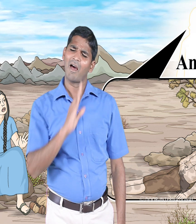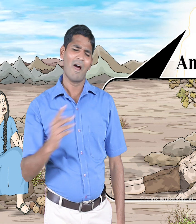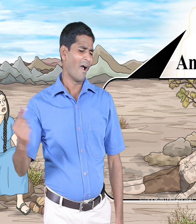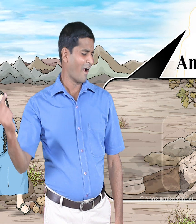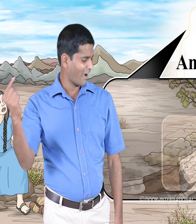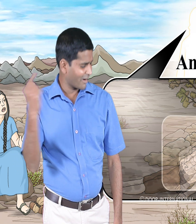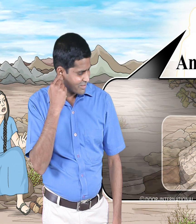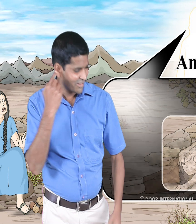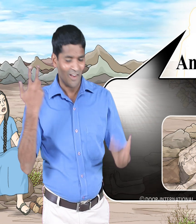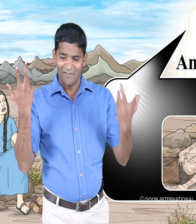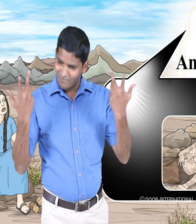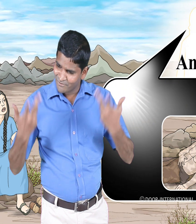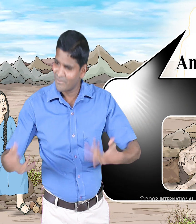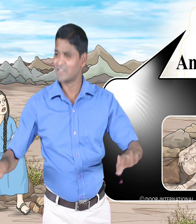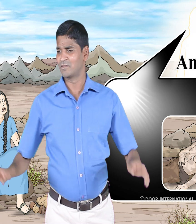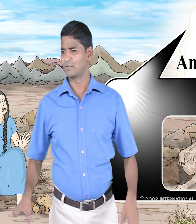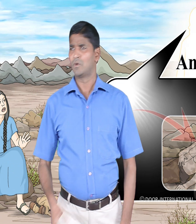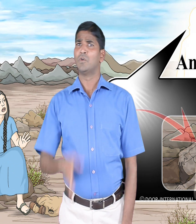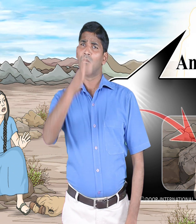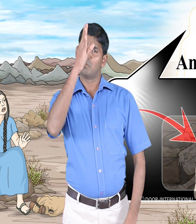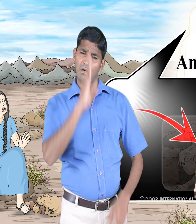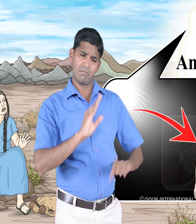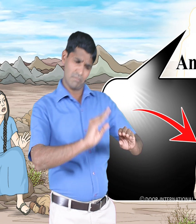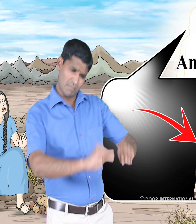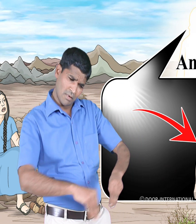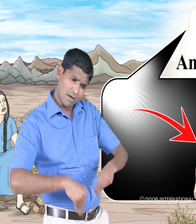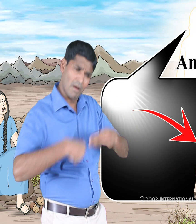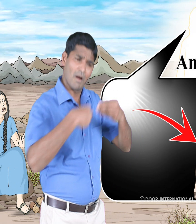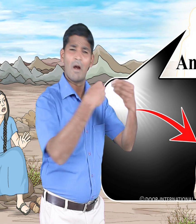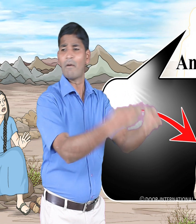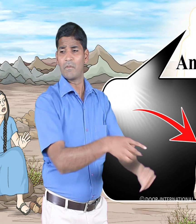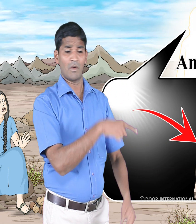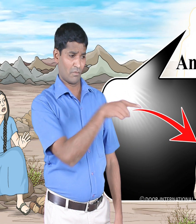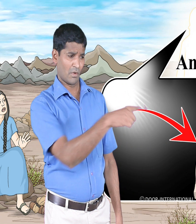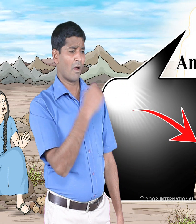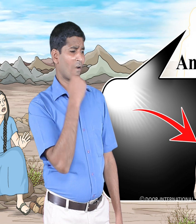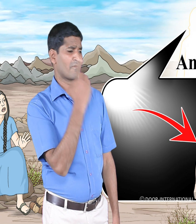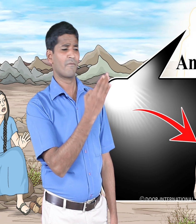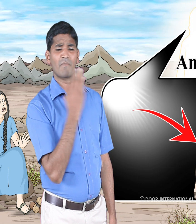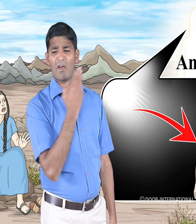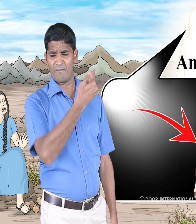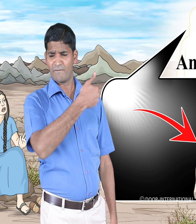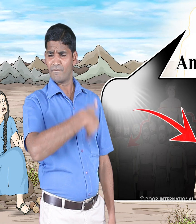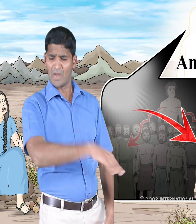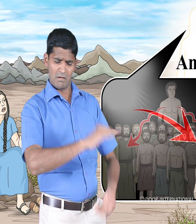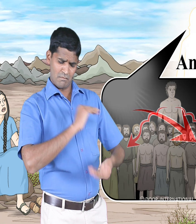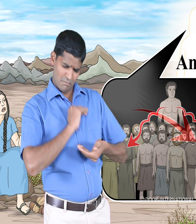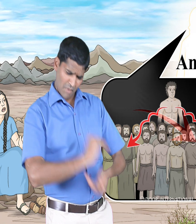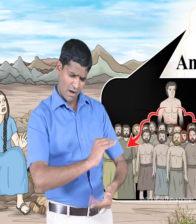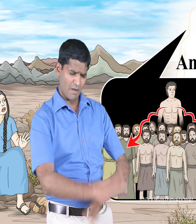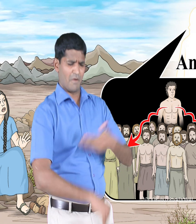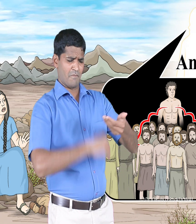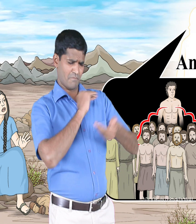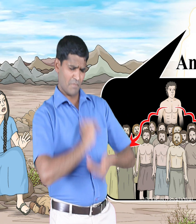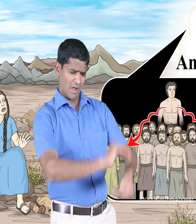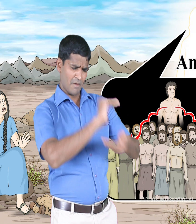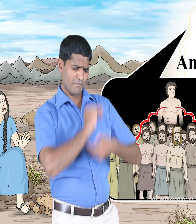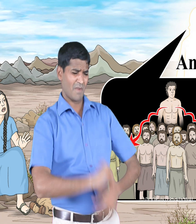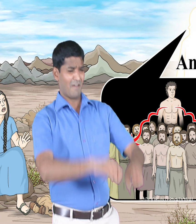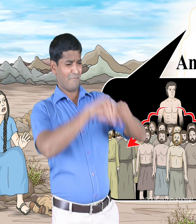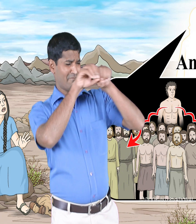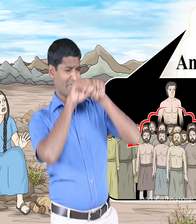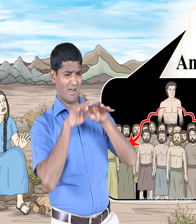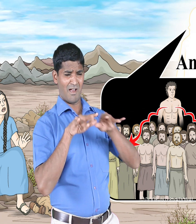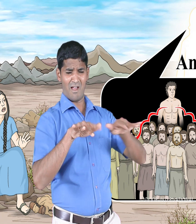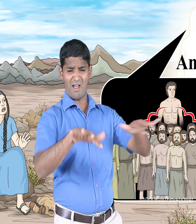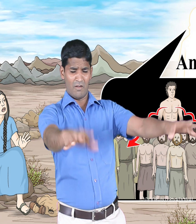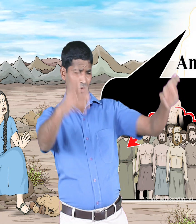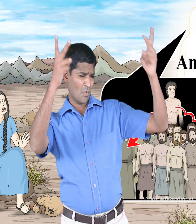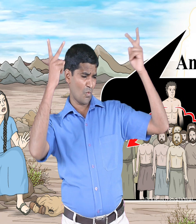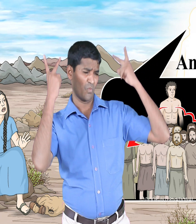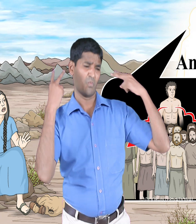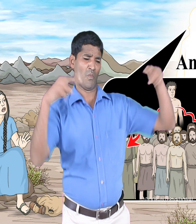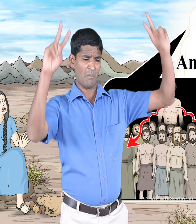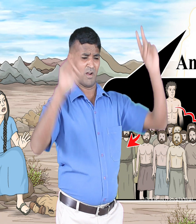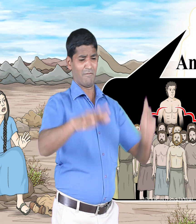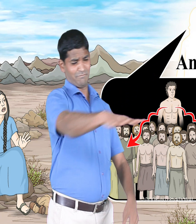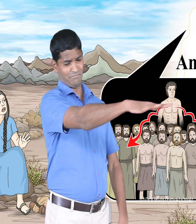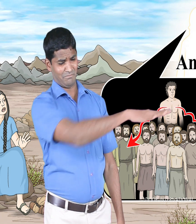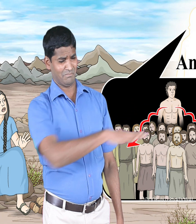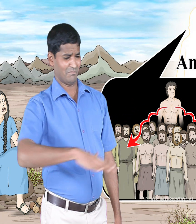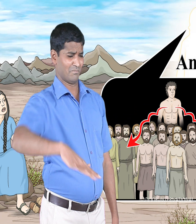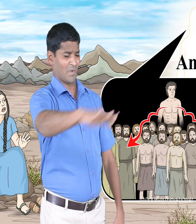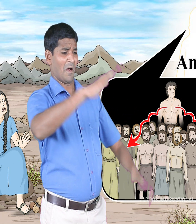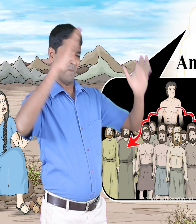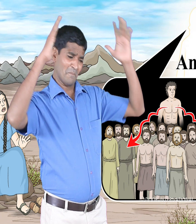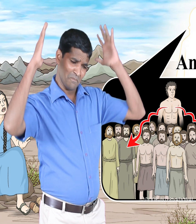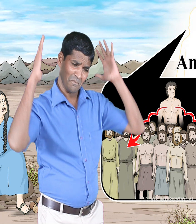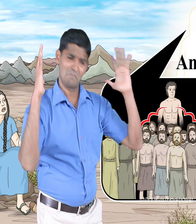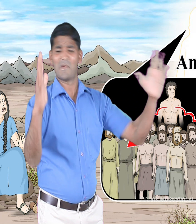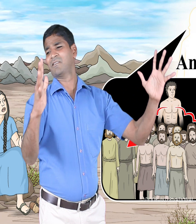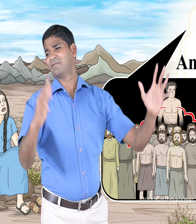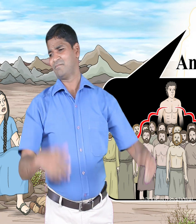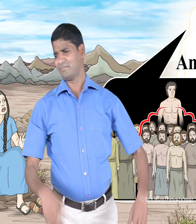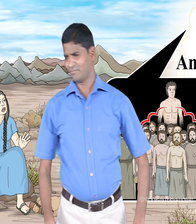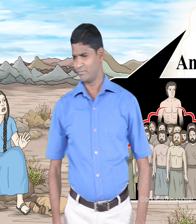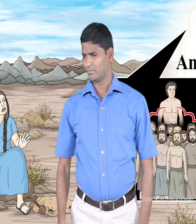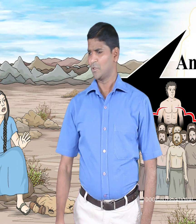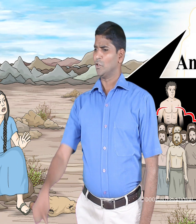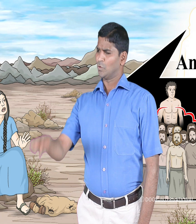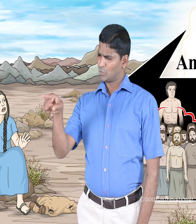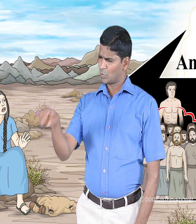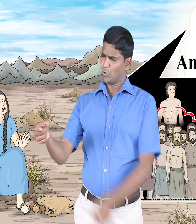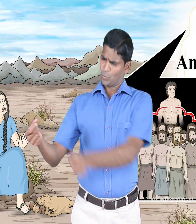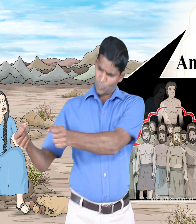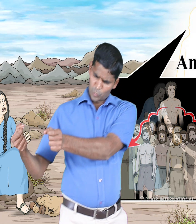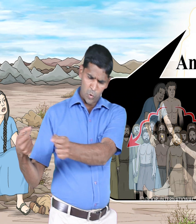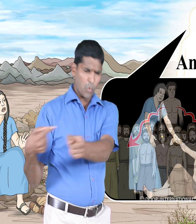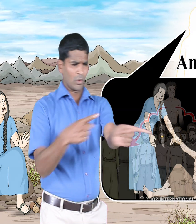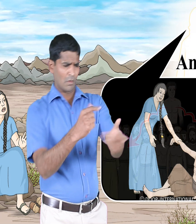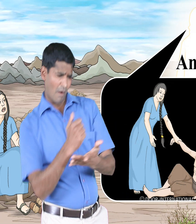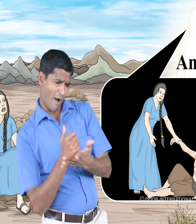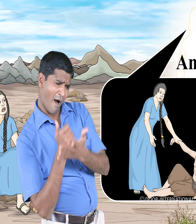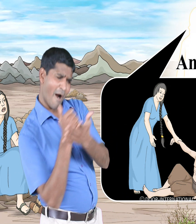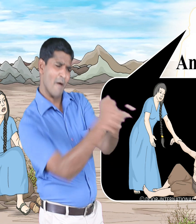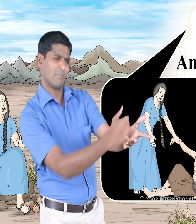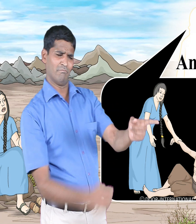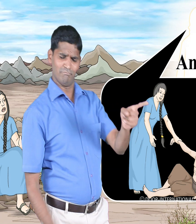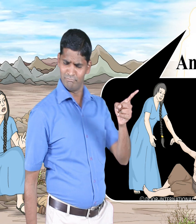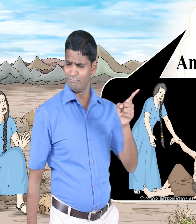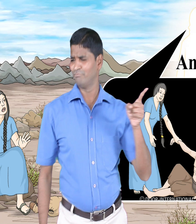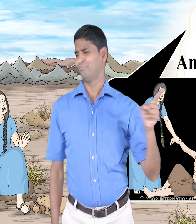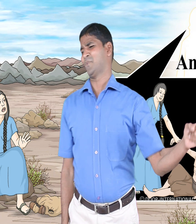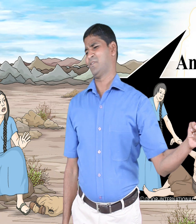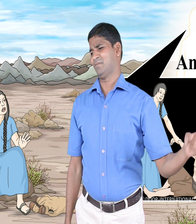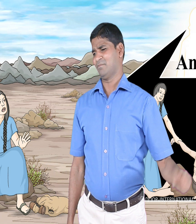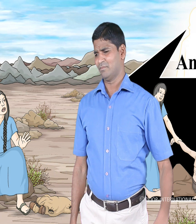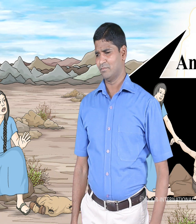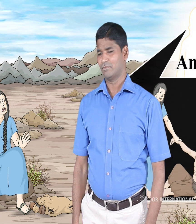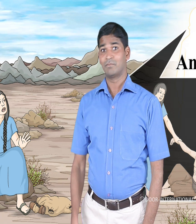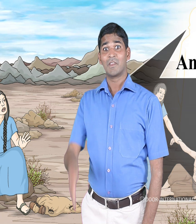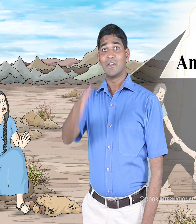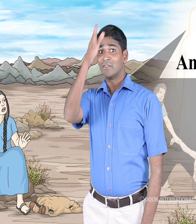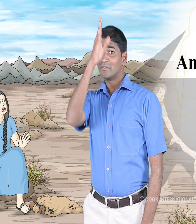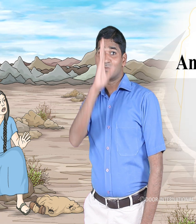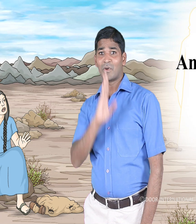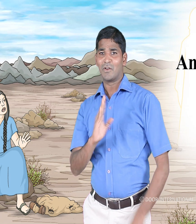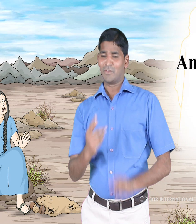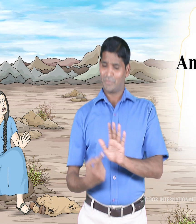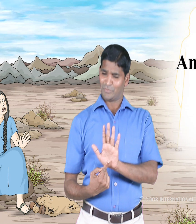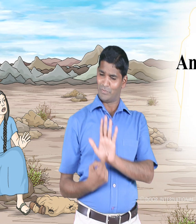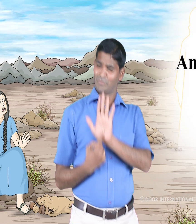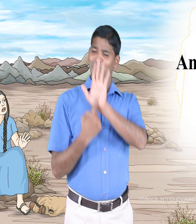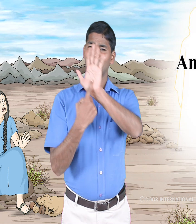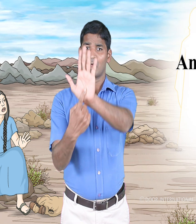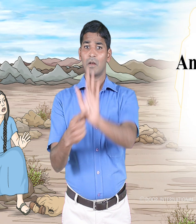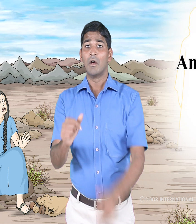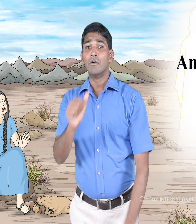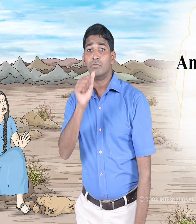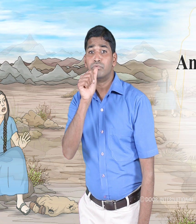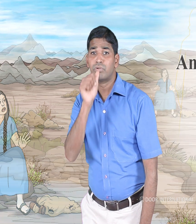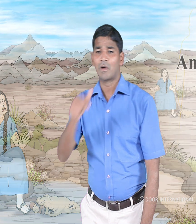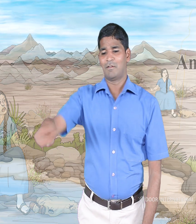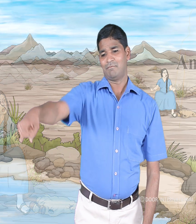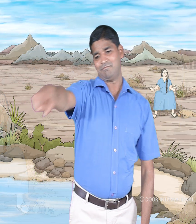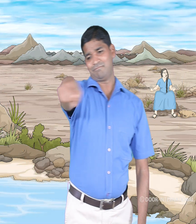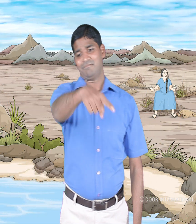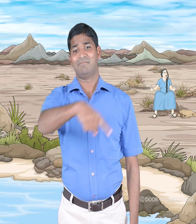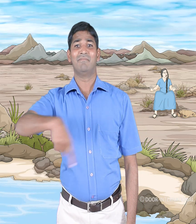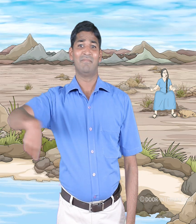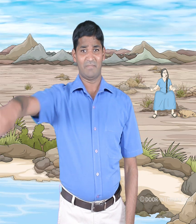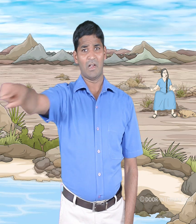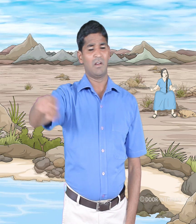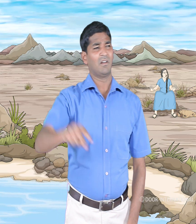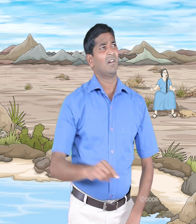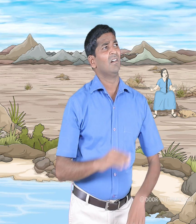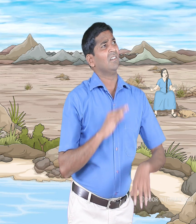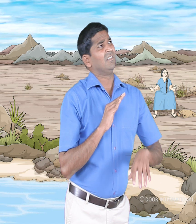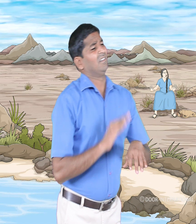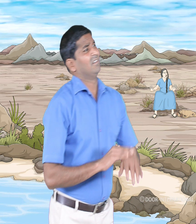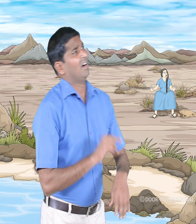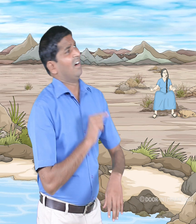Get up, lift up the boy, and take him by the hand, for I will make him into a great nation.”